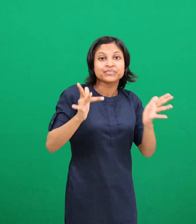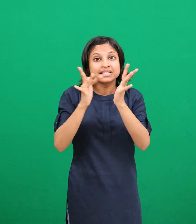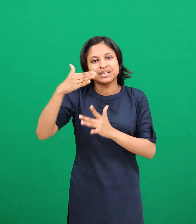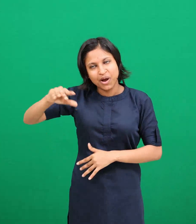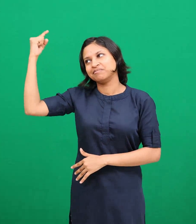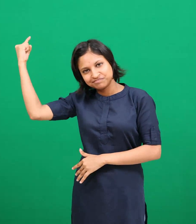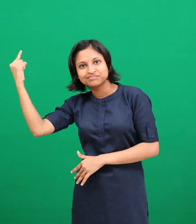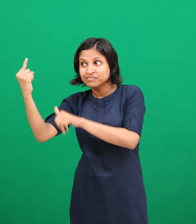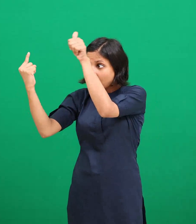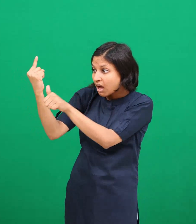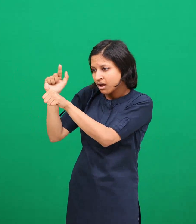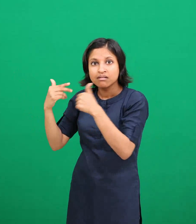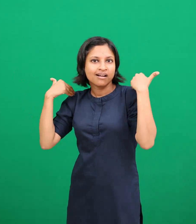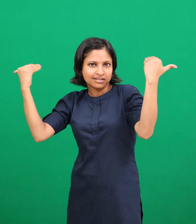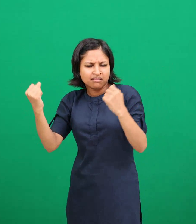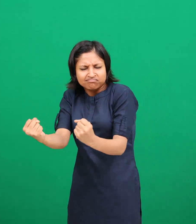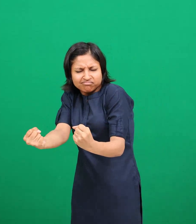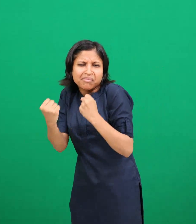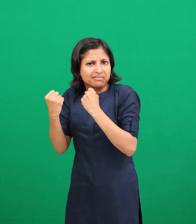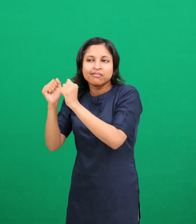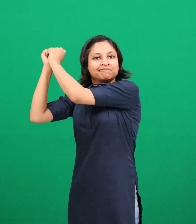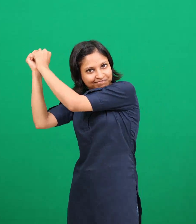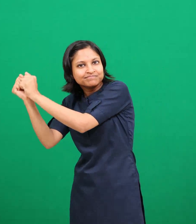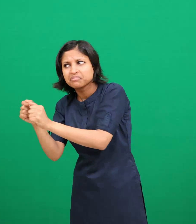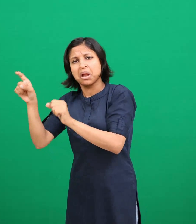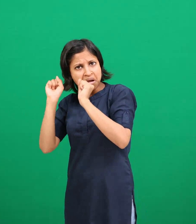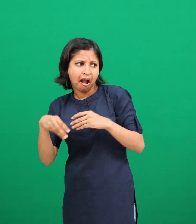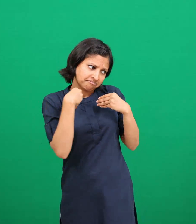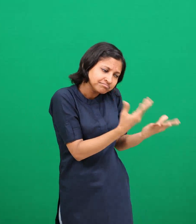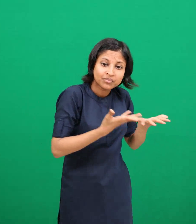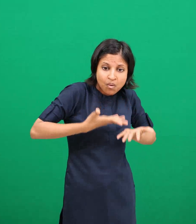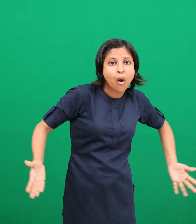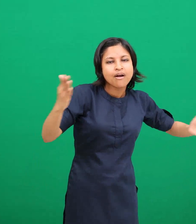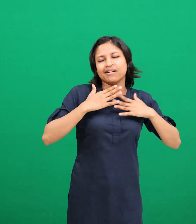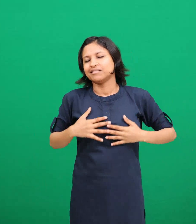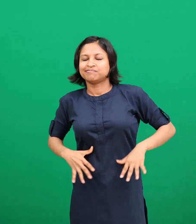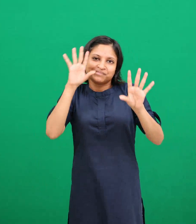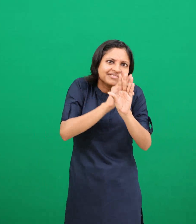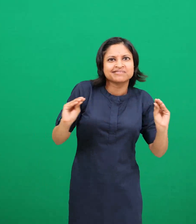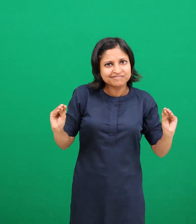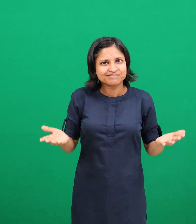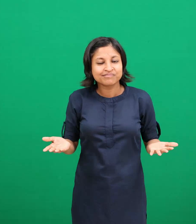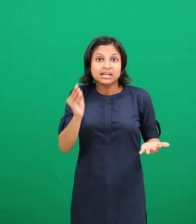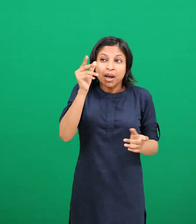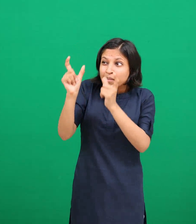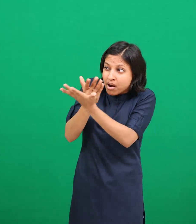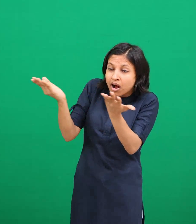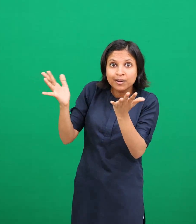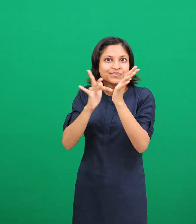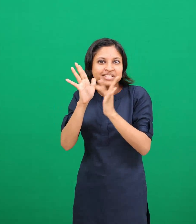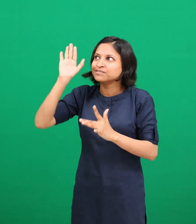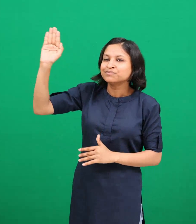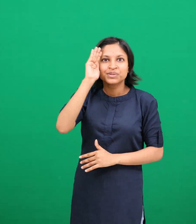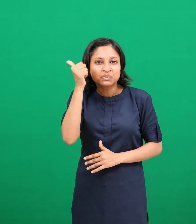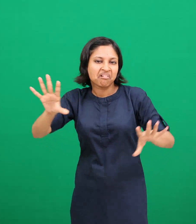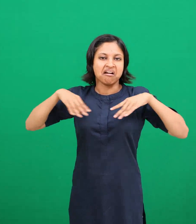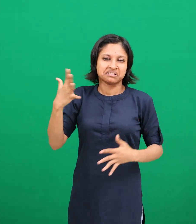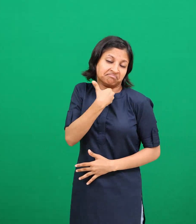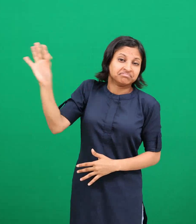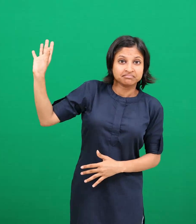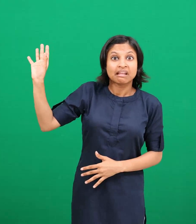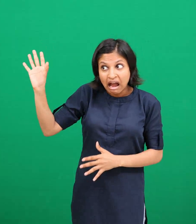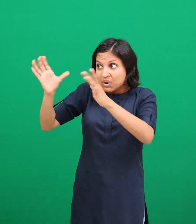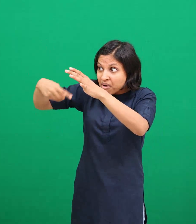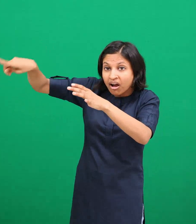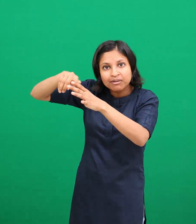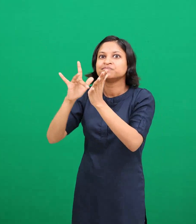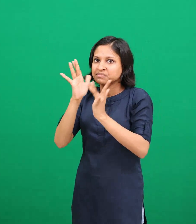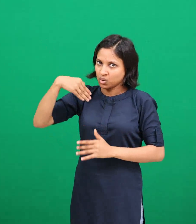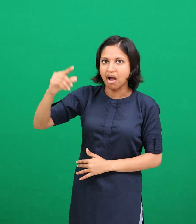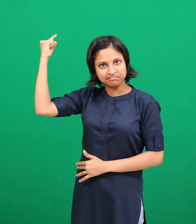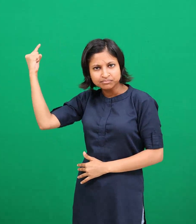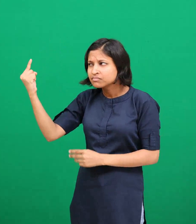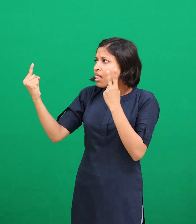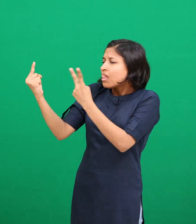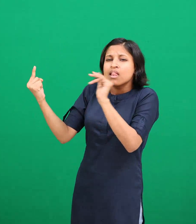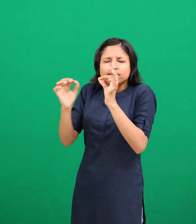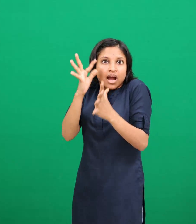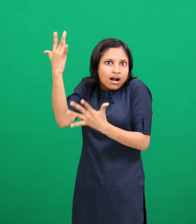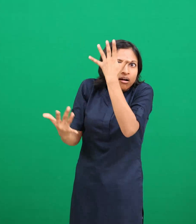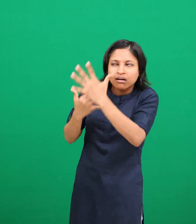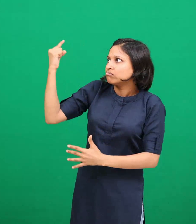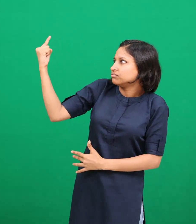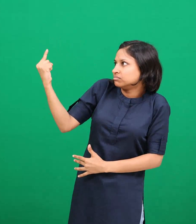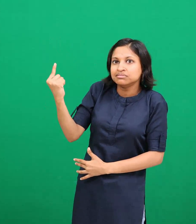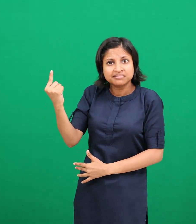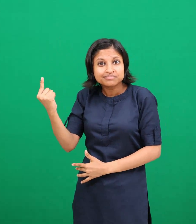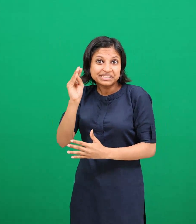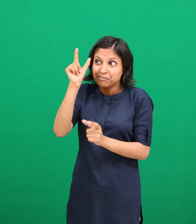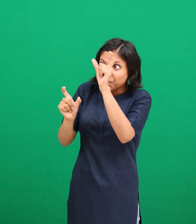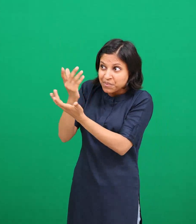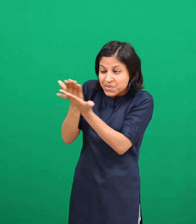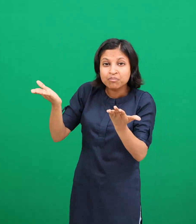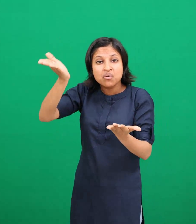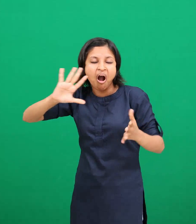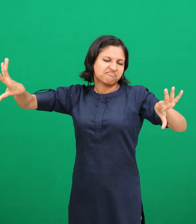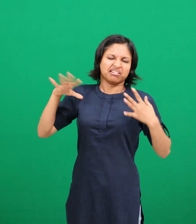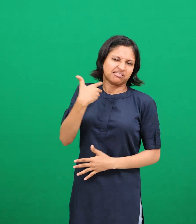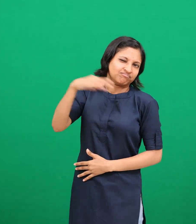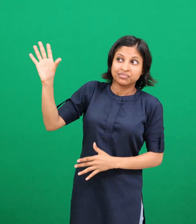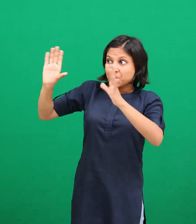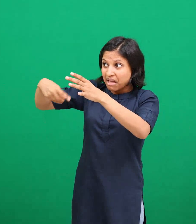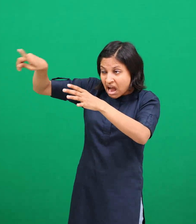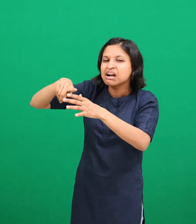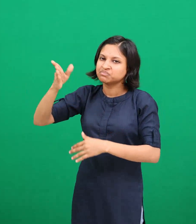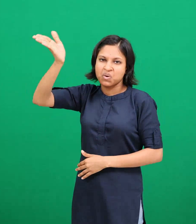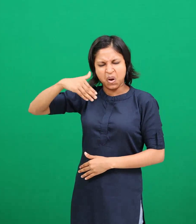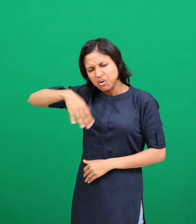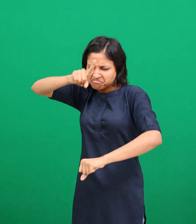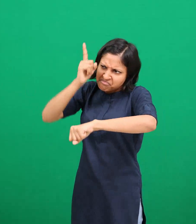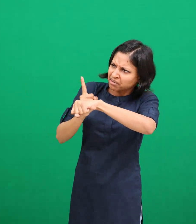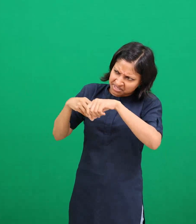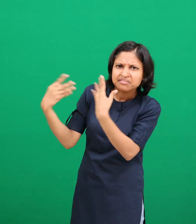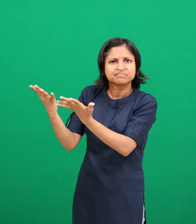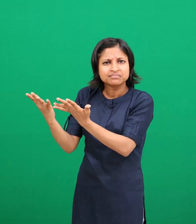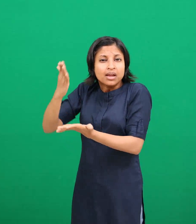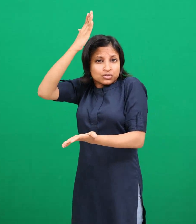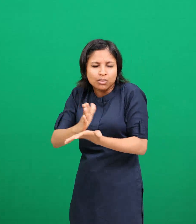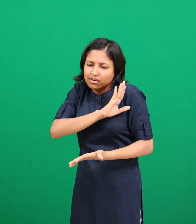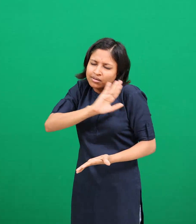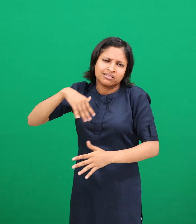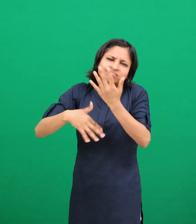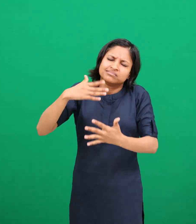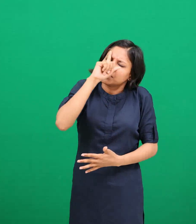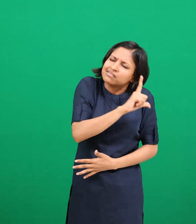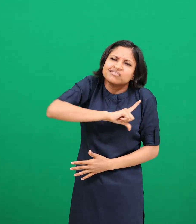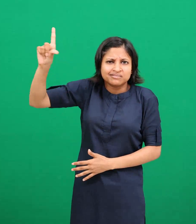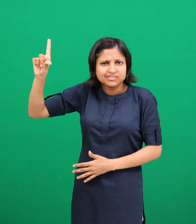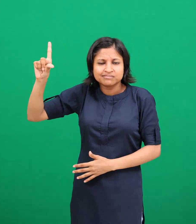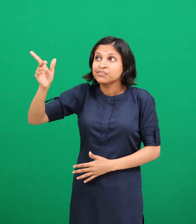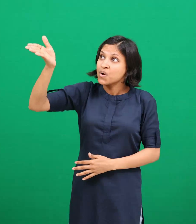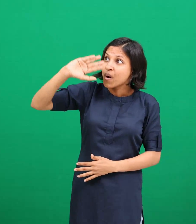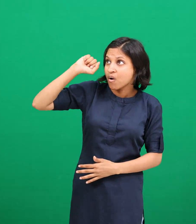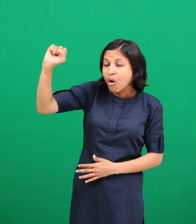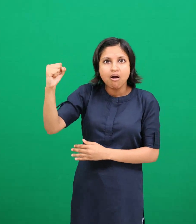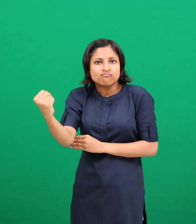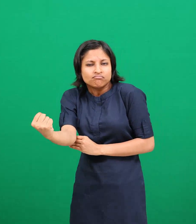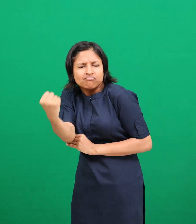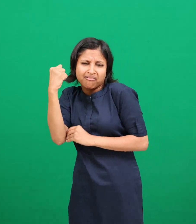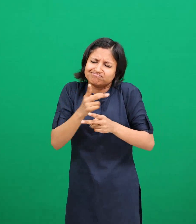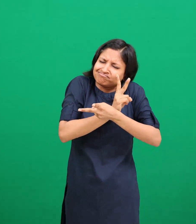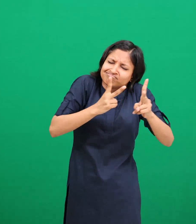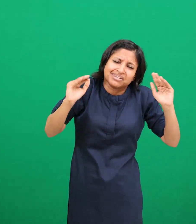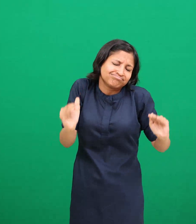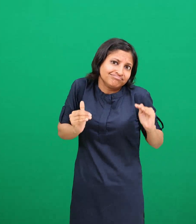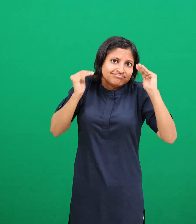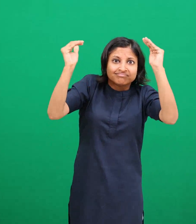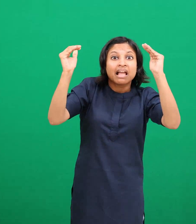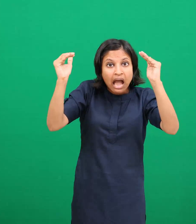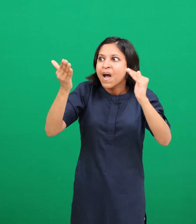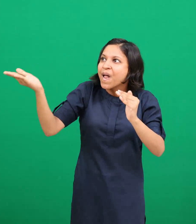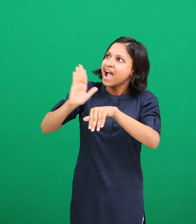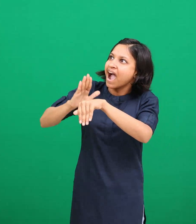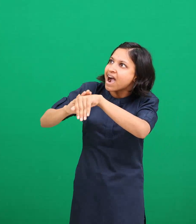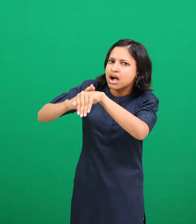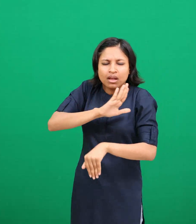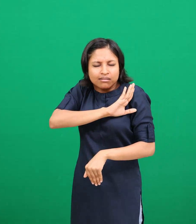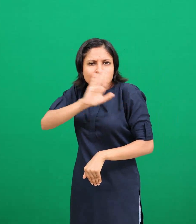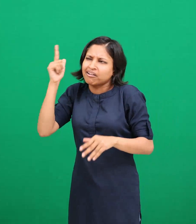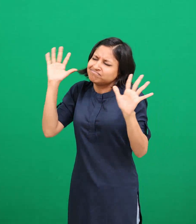This will take place when the Lord Jesus is revealed from heaven with His mighty angels in blazing fire, inflicting vengeance on those who do not know God and do not obey the gospel of our Lord Jesus.